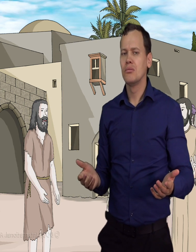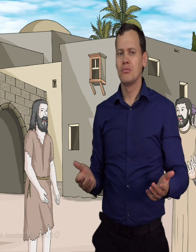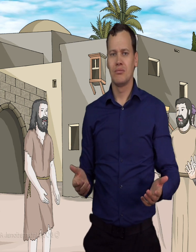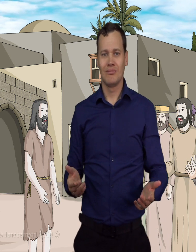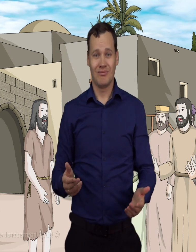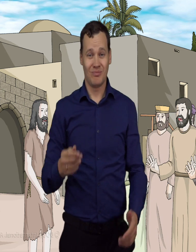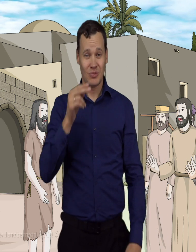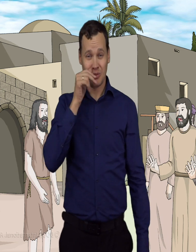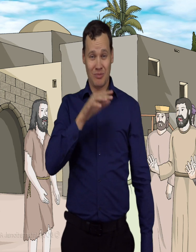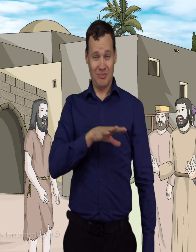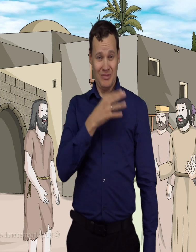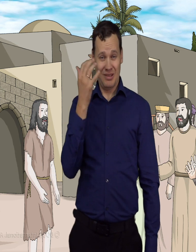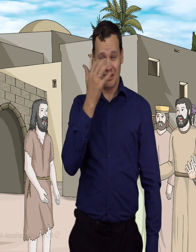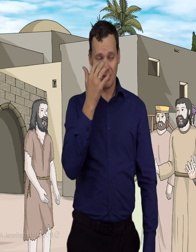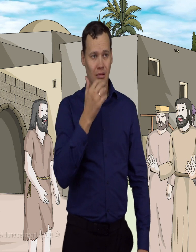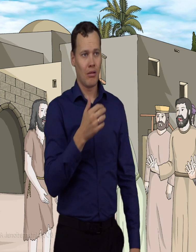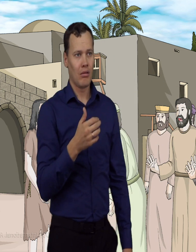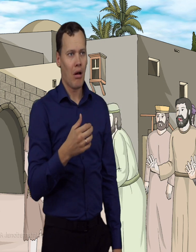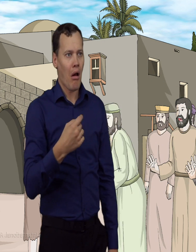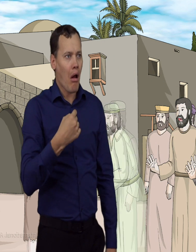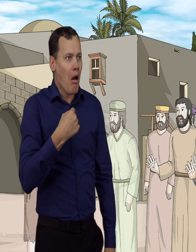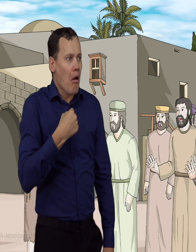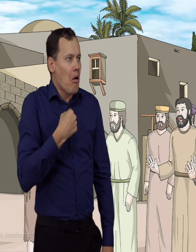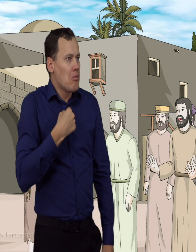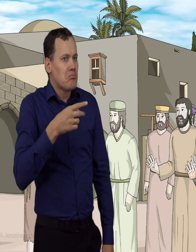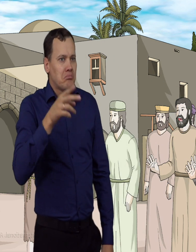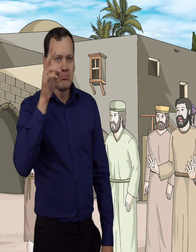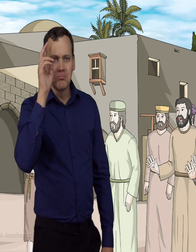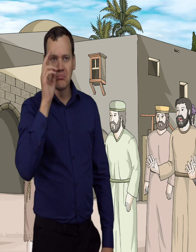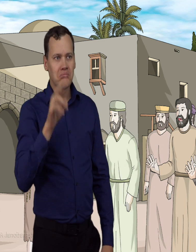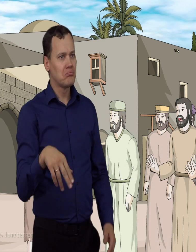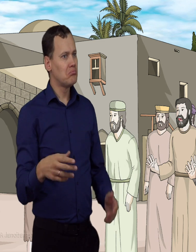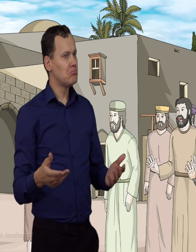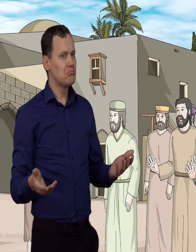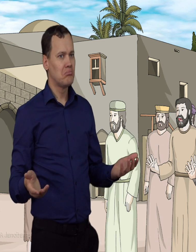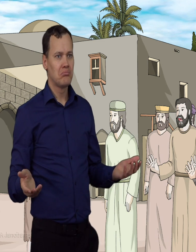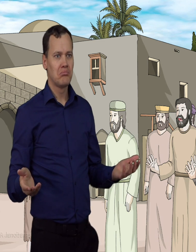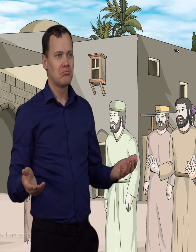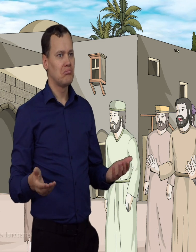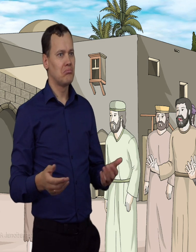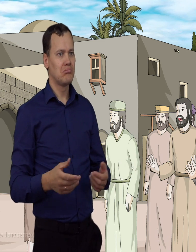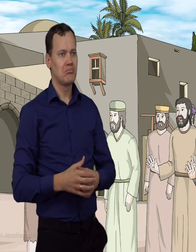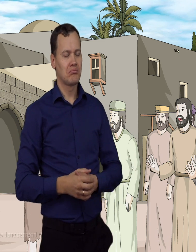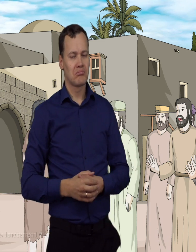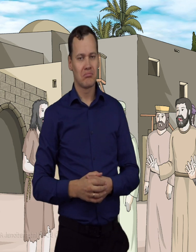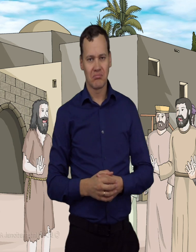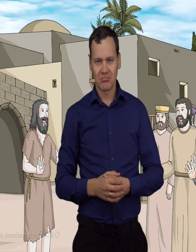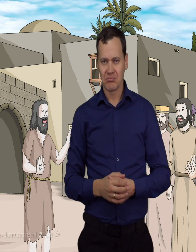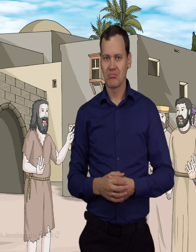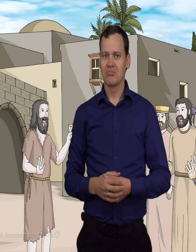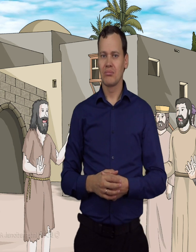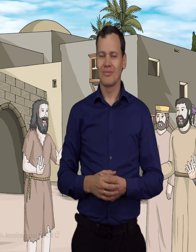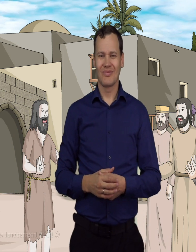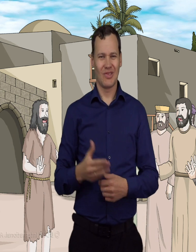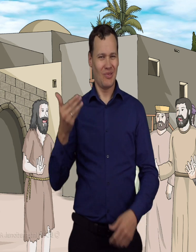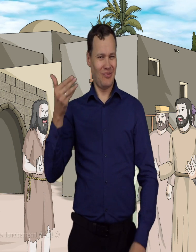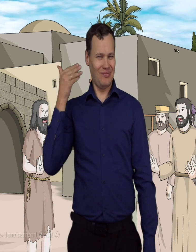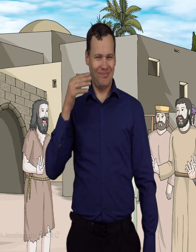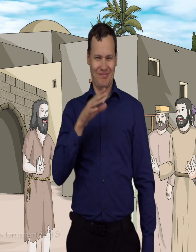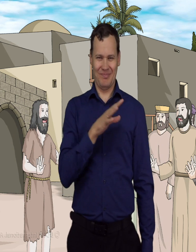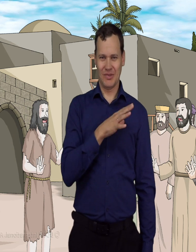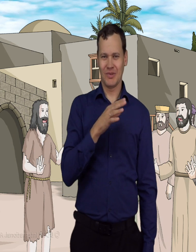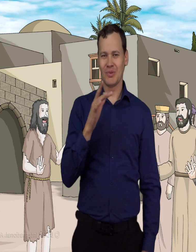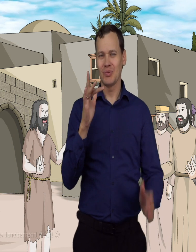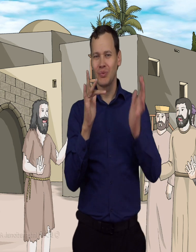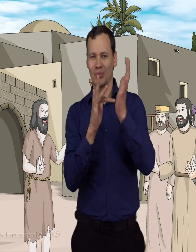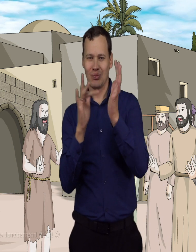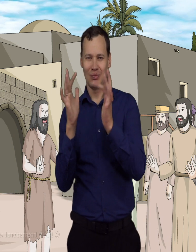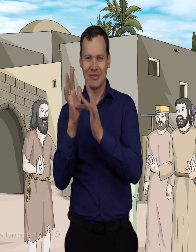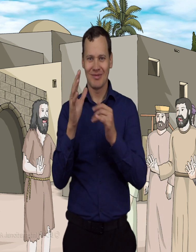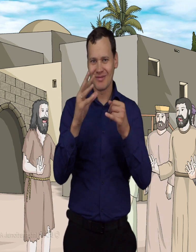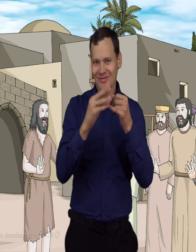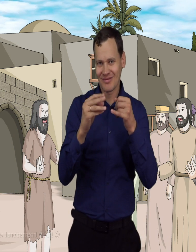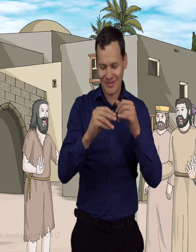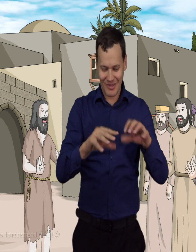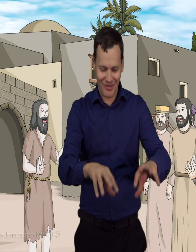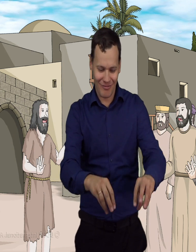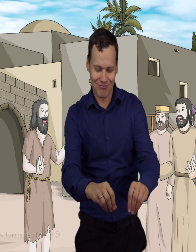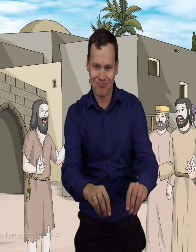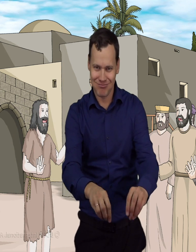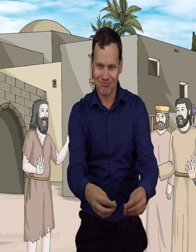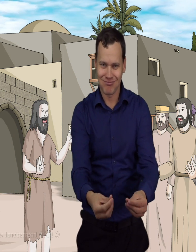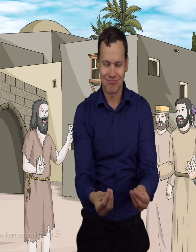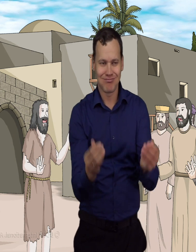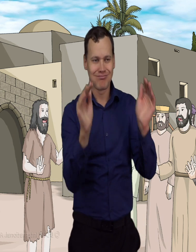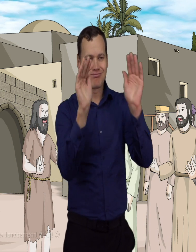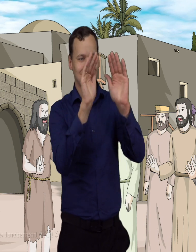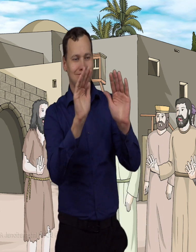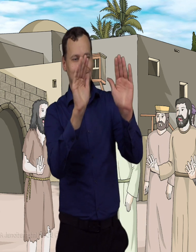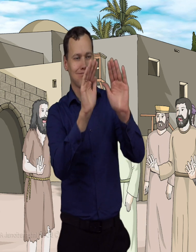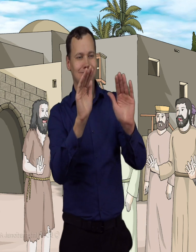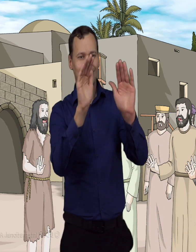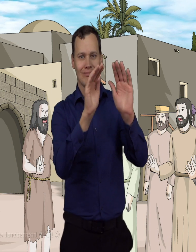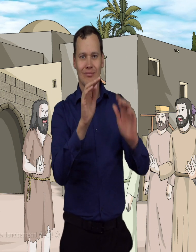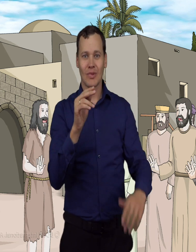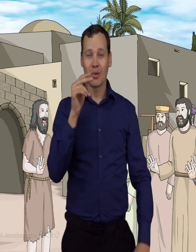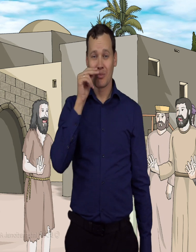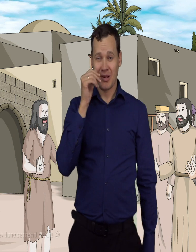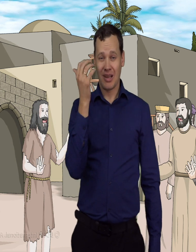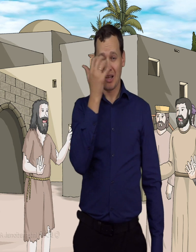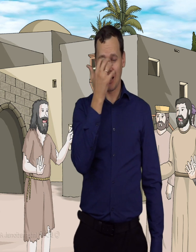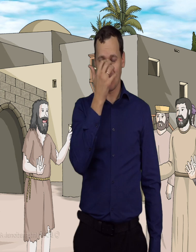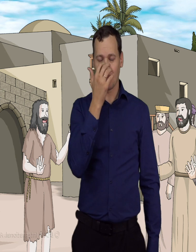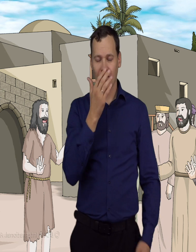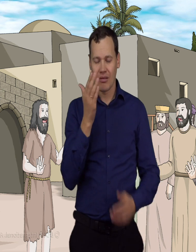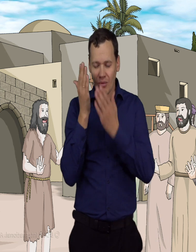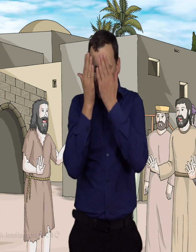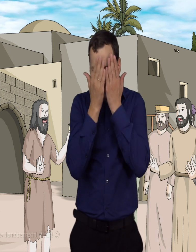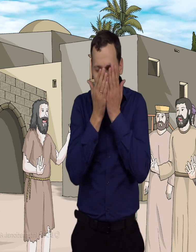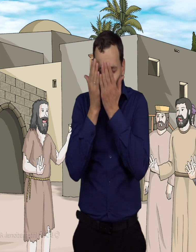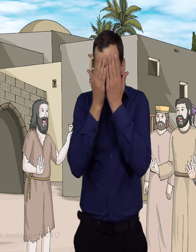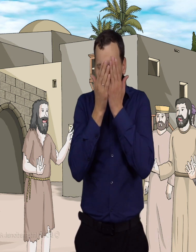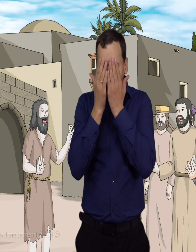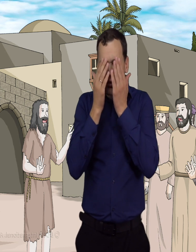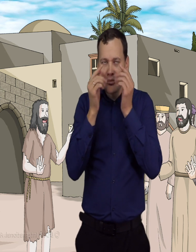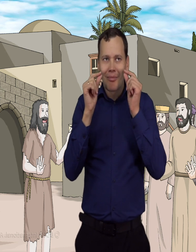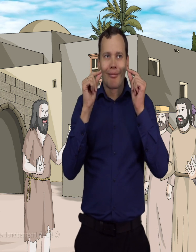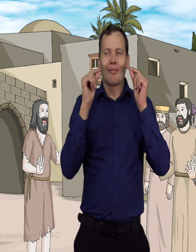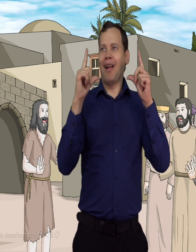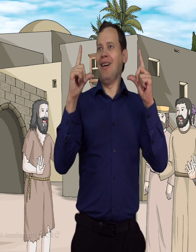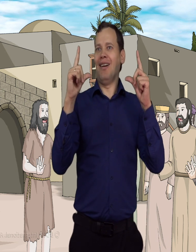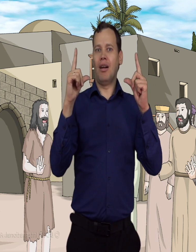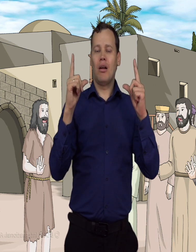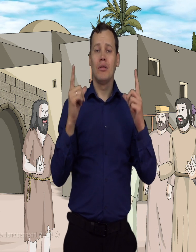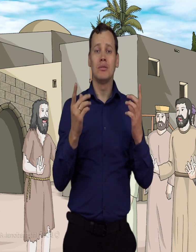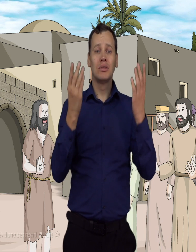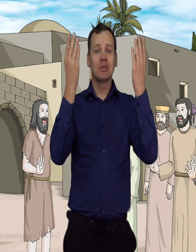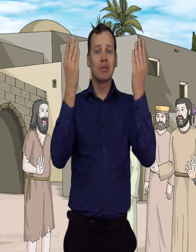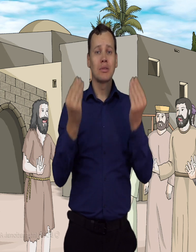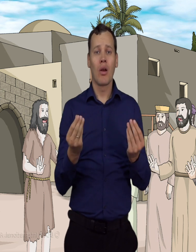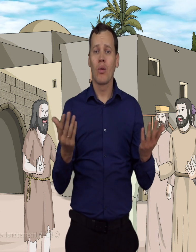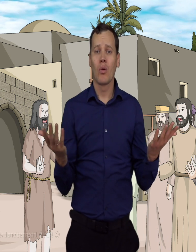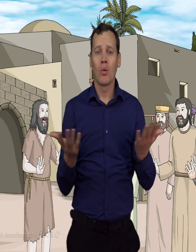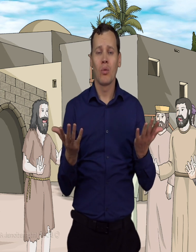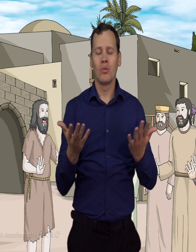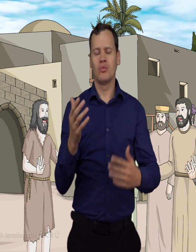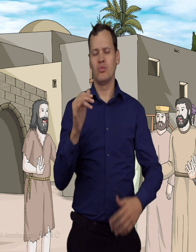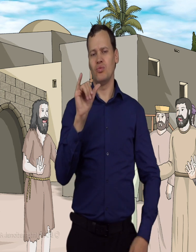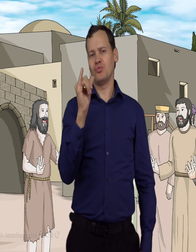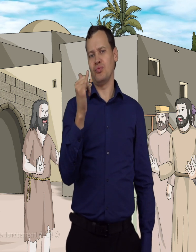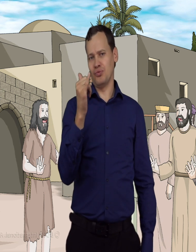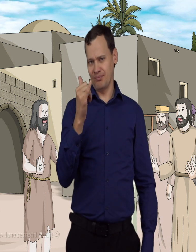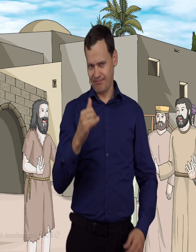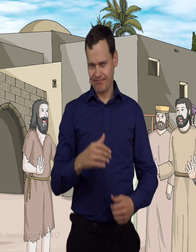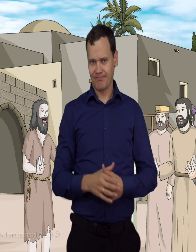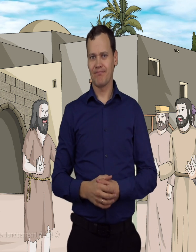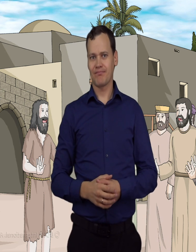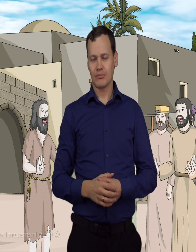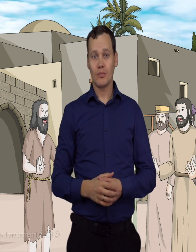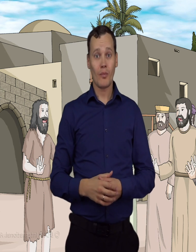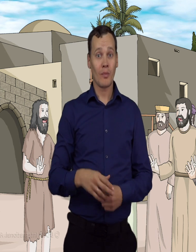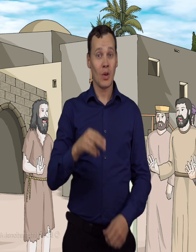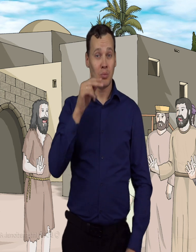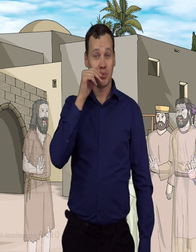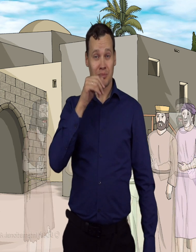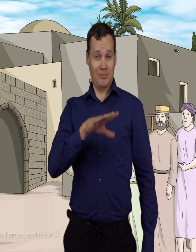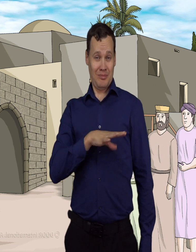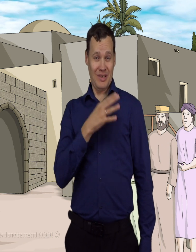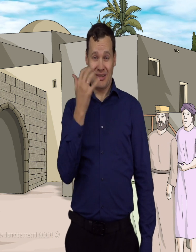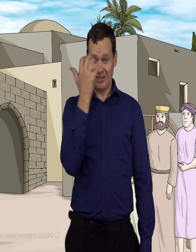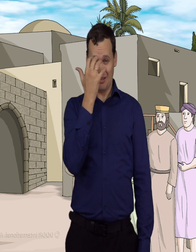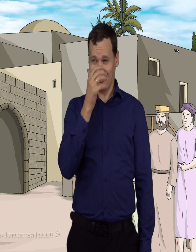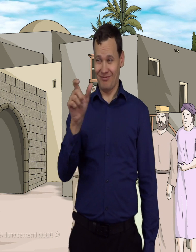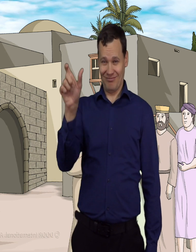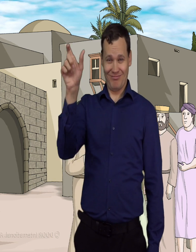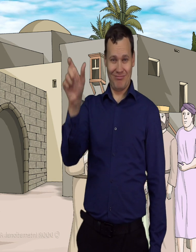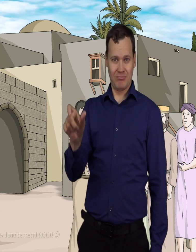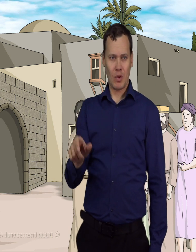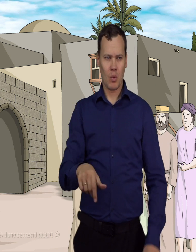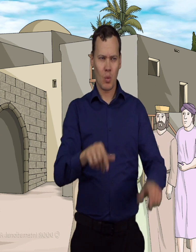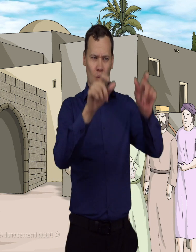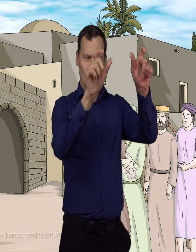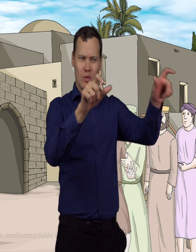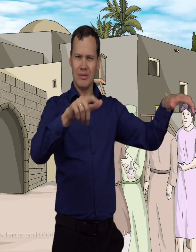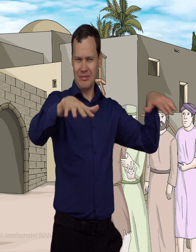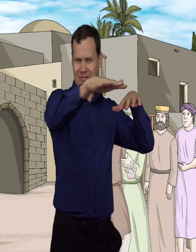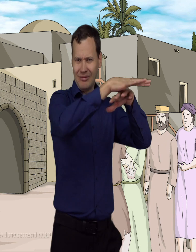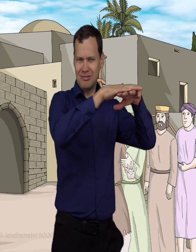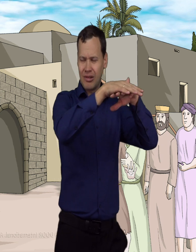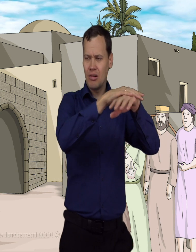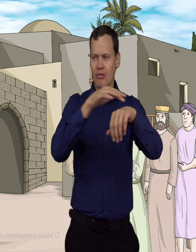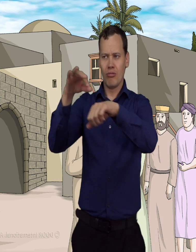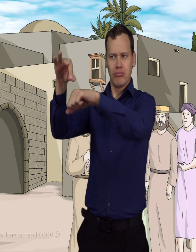So I went and washed and received my sight.” “Where is He?” they asked.